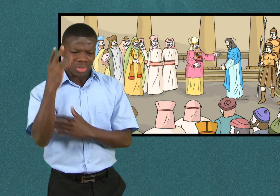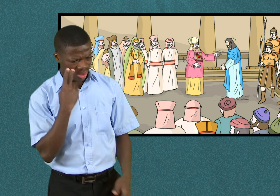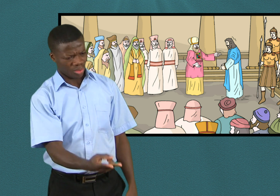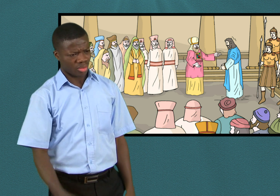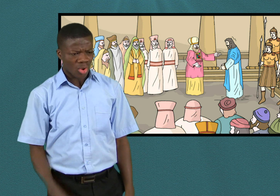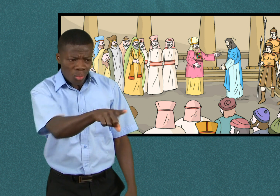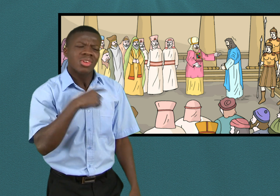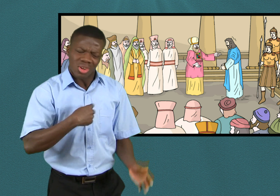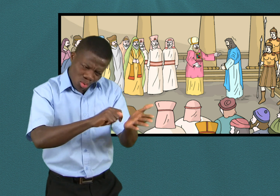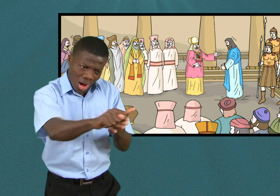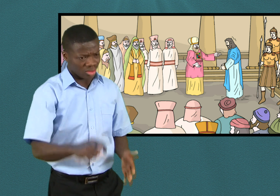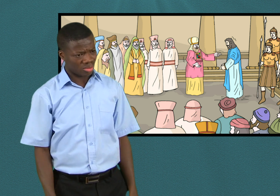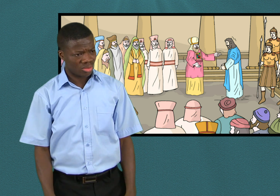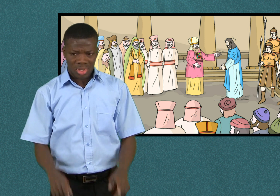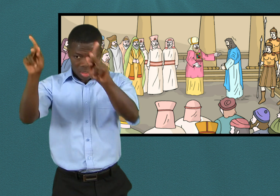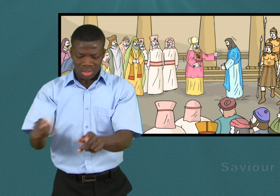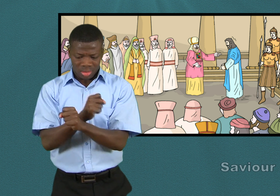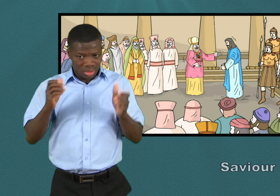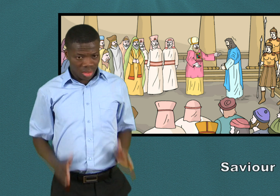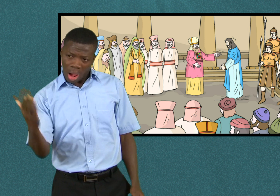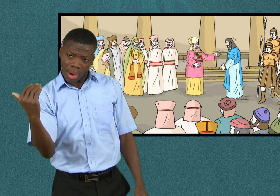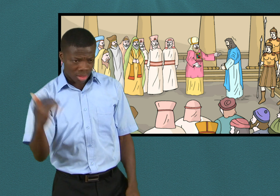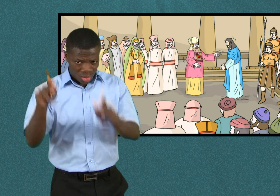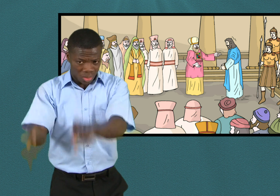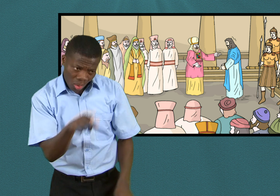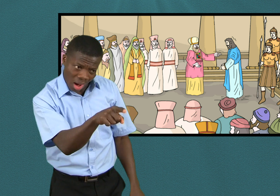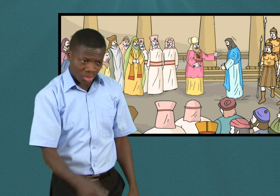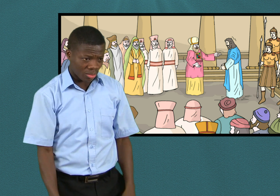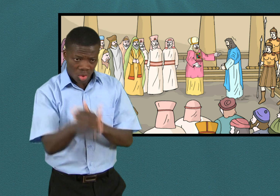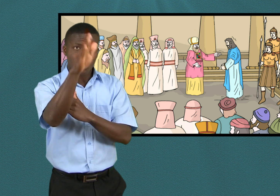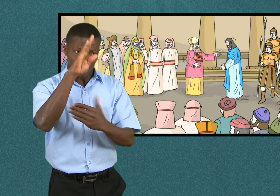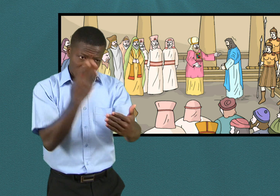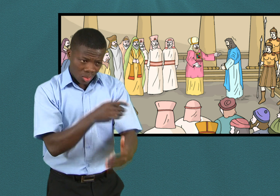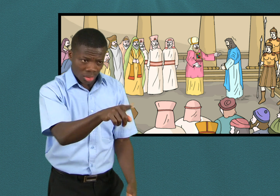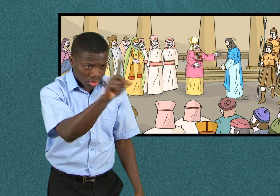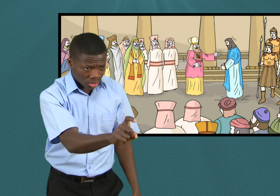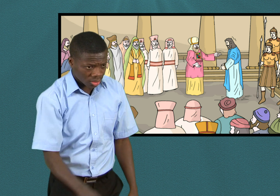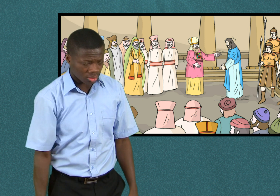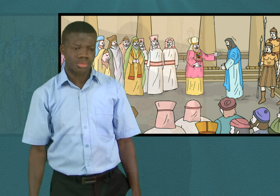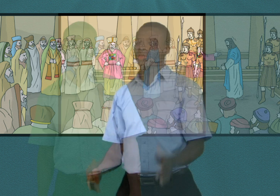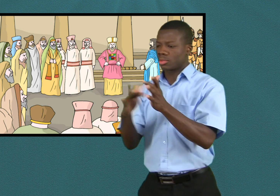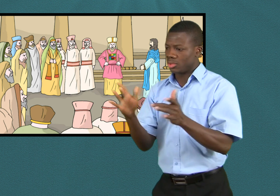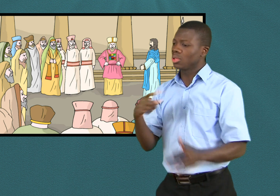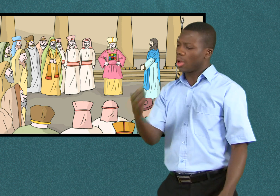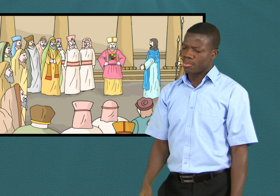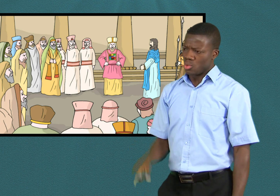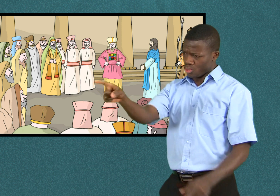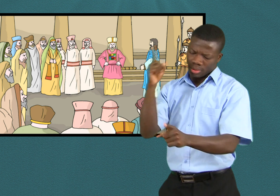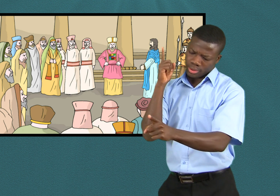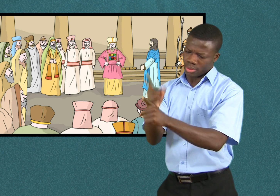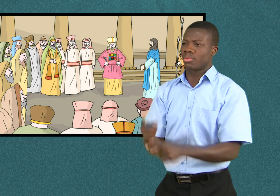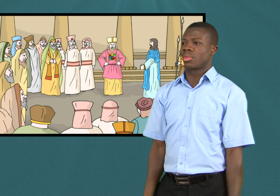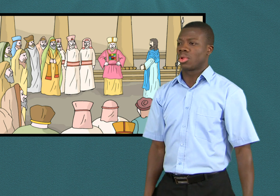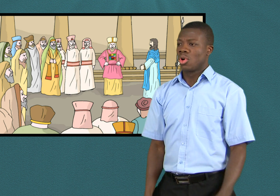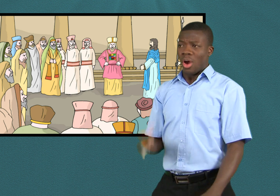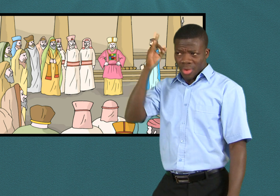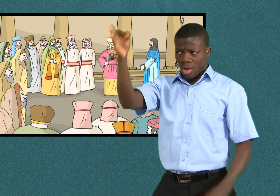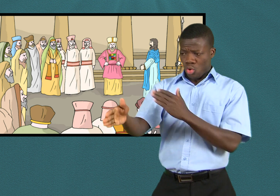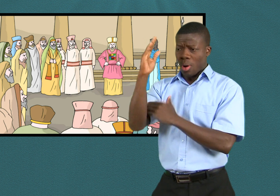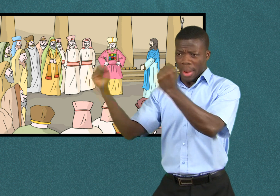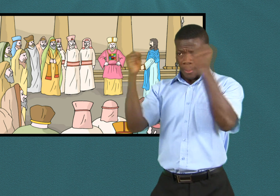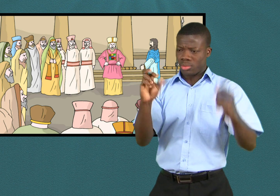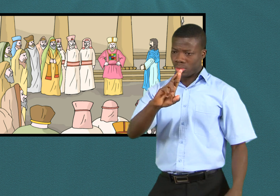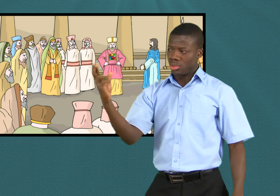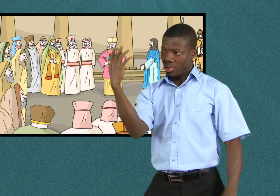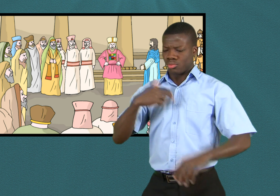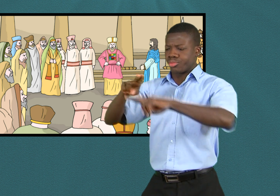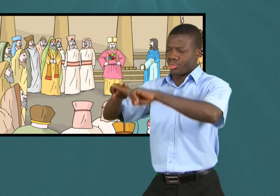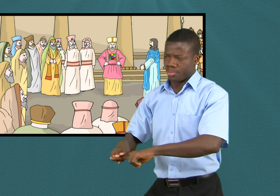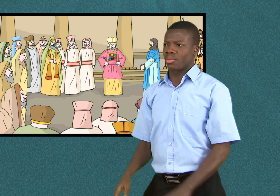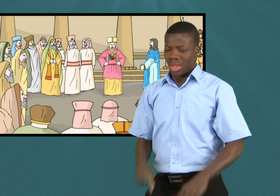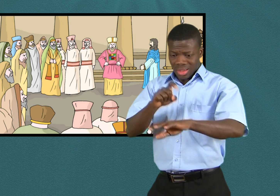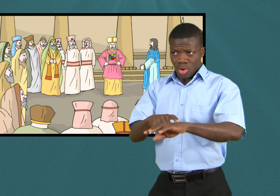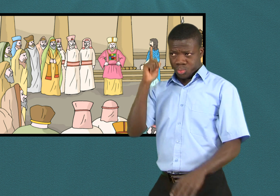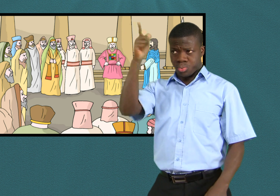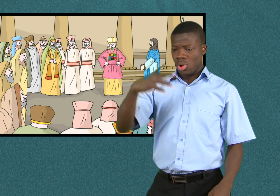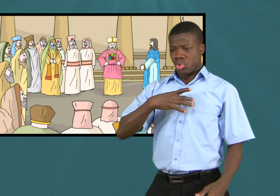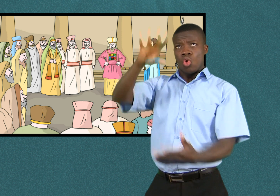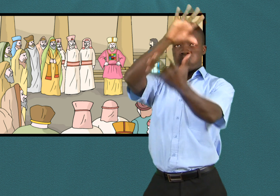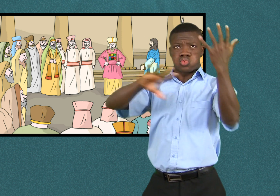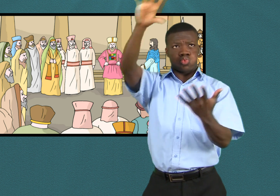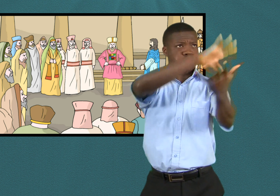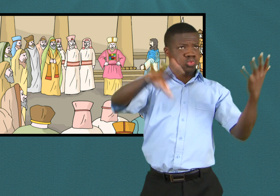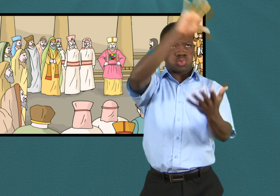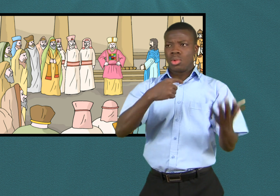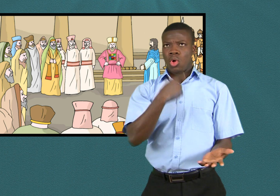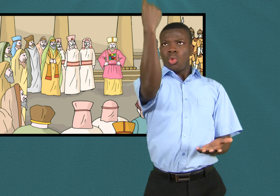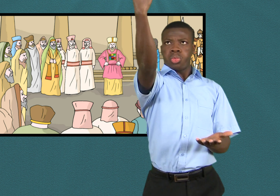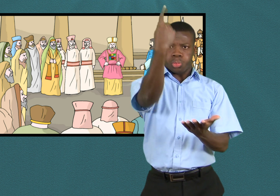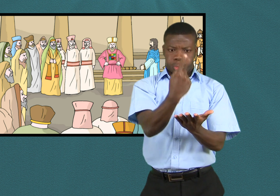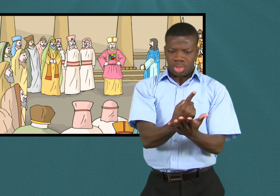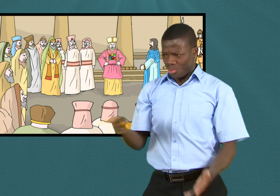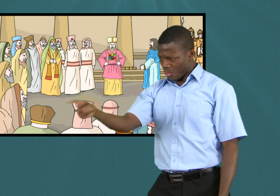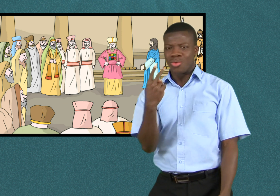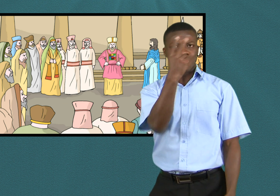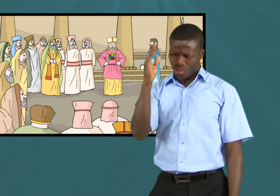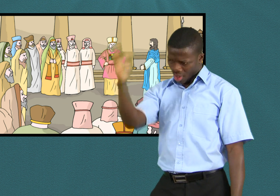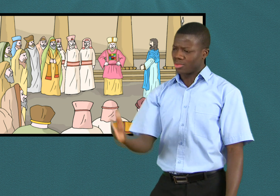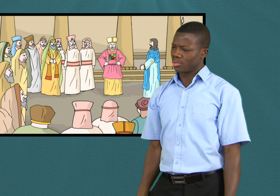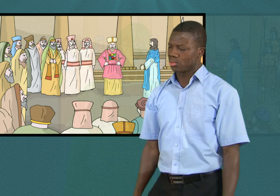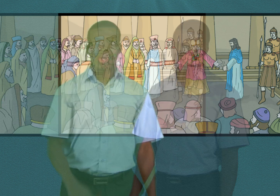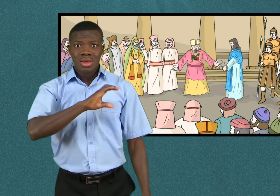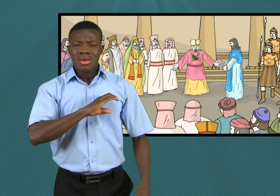“You have said it yourself,” Jesus answered. “But I say to all of you, from now on you will see the Son of Man sitting at the right hand of Power and coming on the clouds of heaven.”